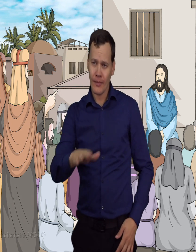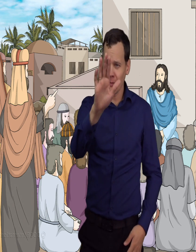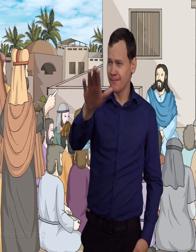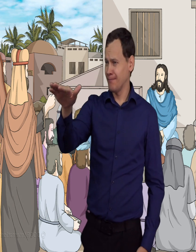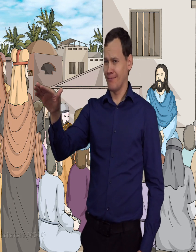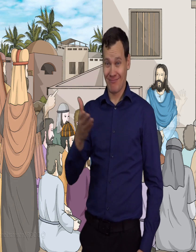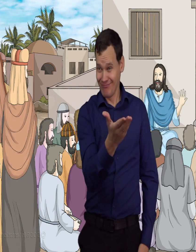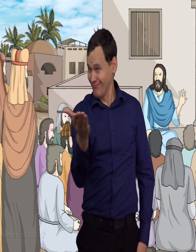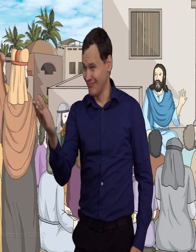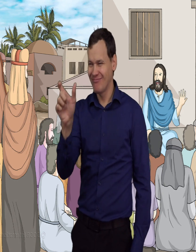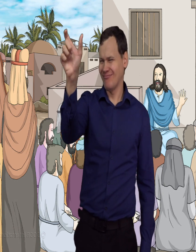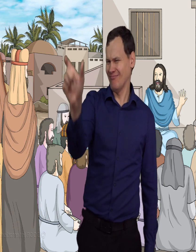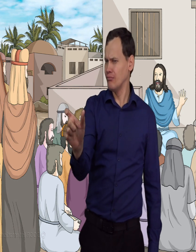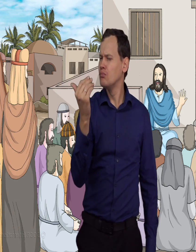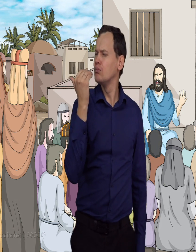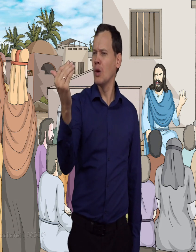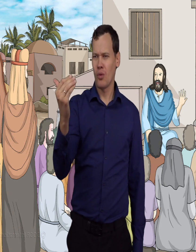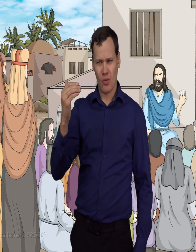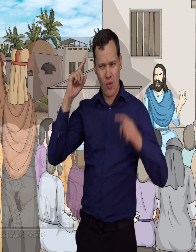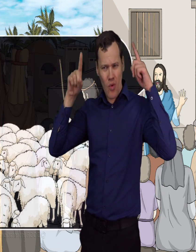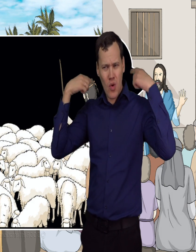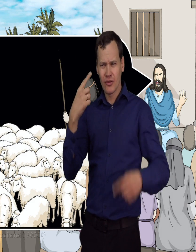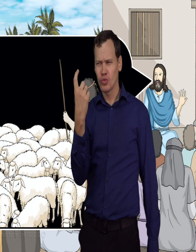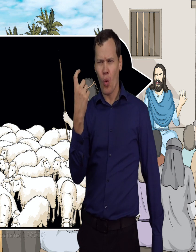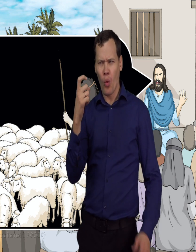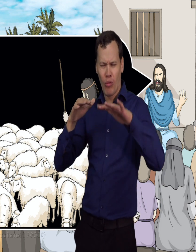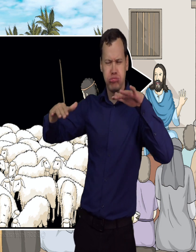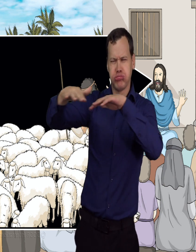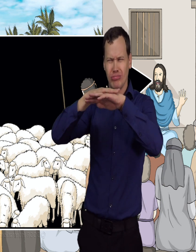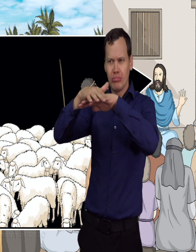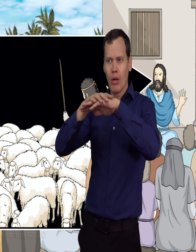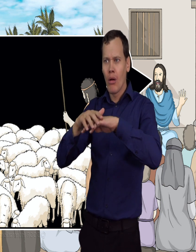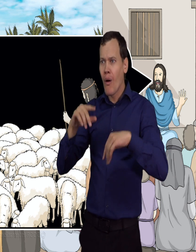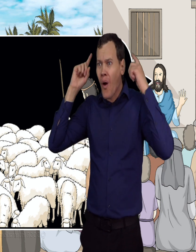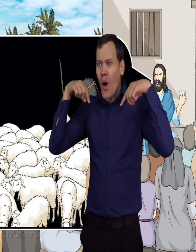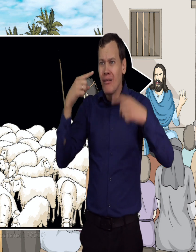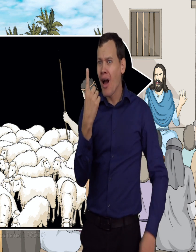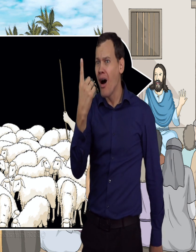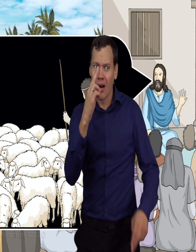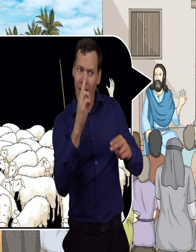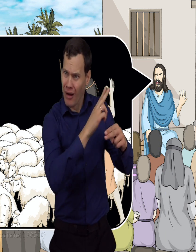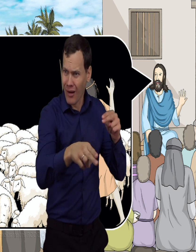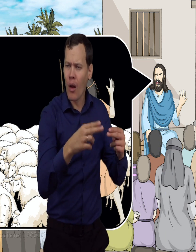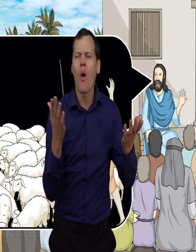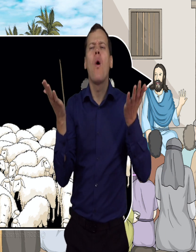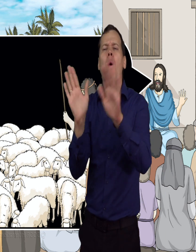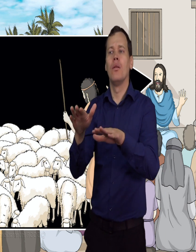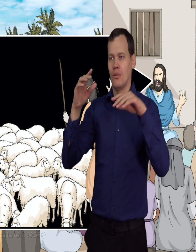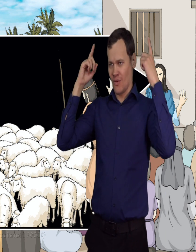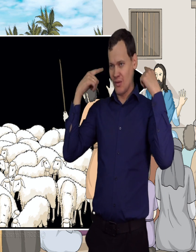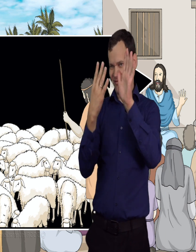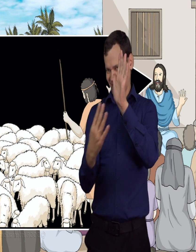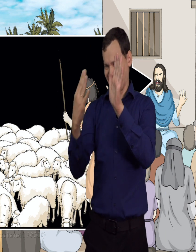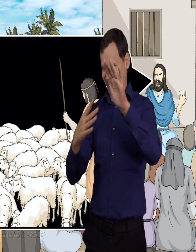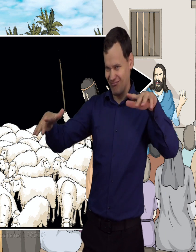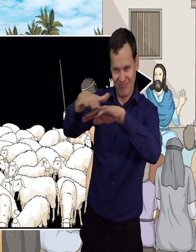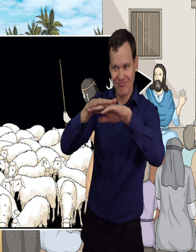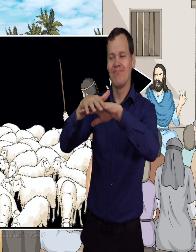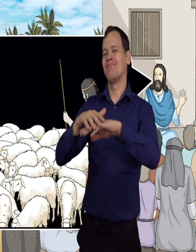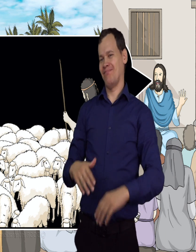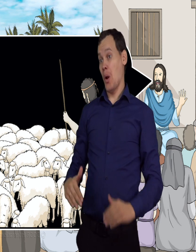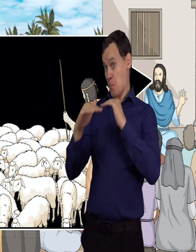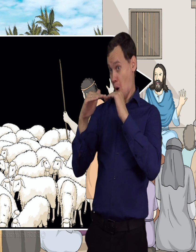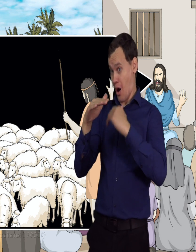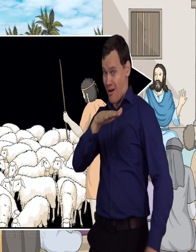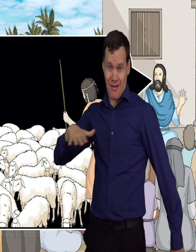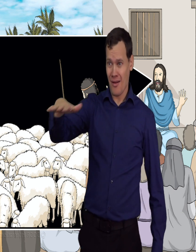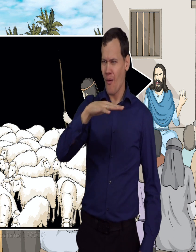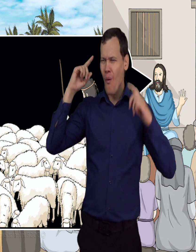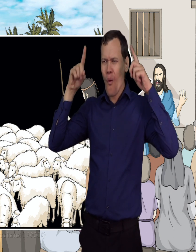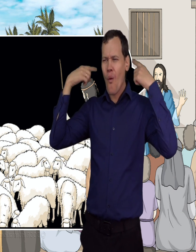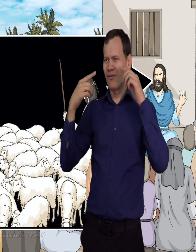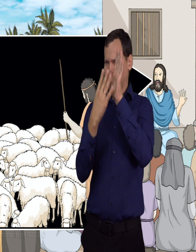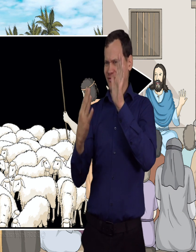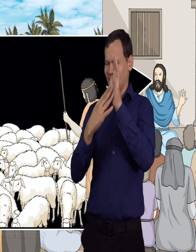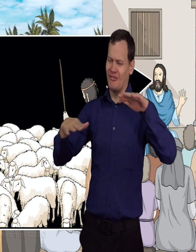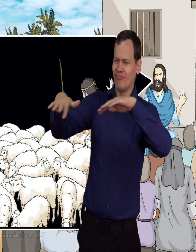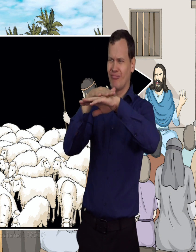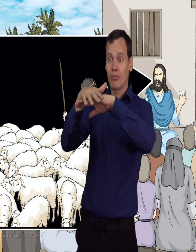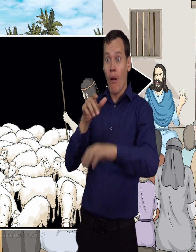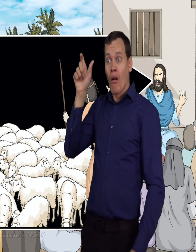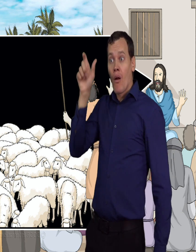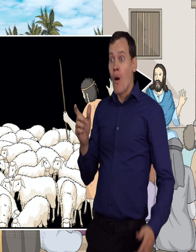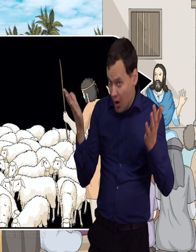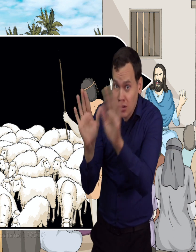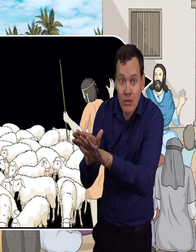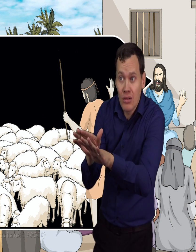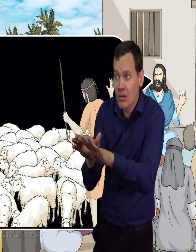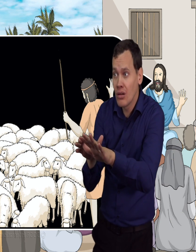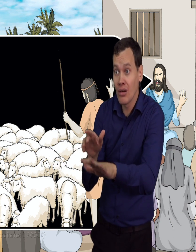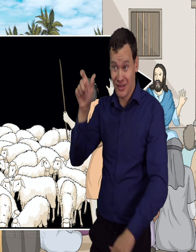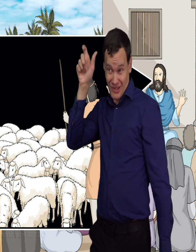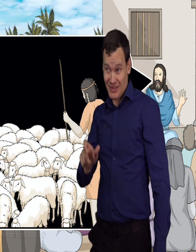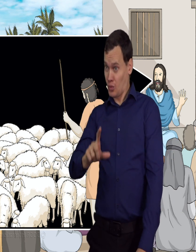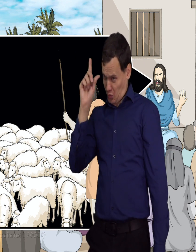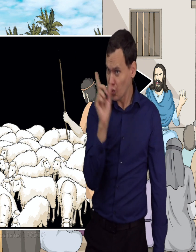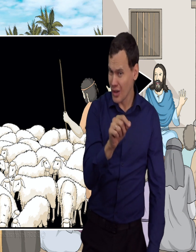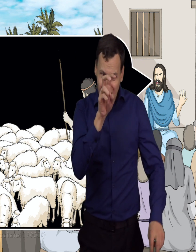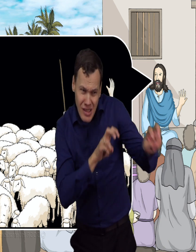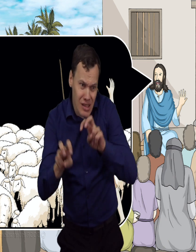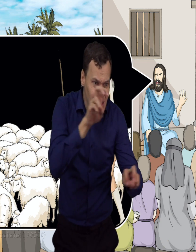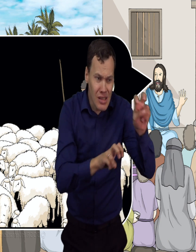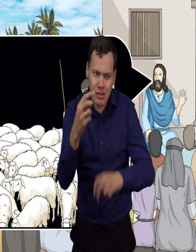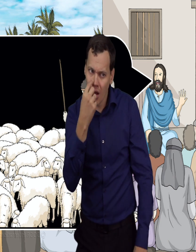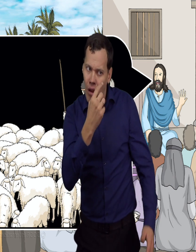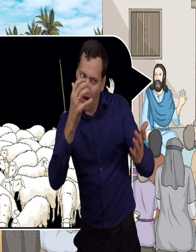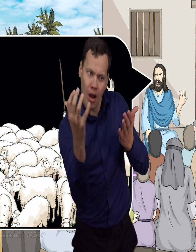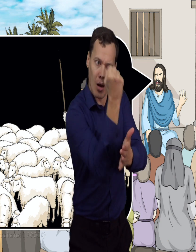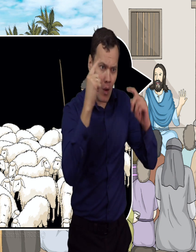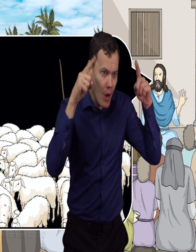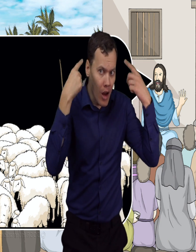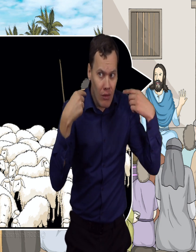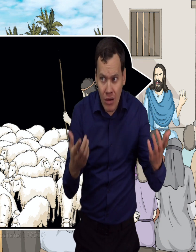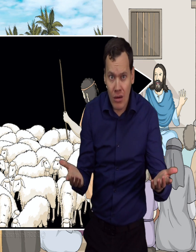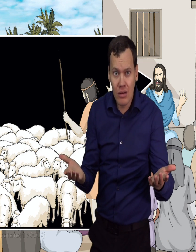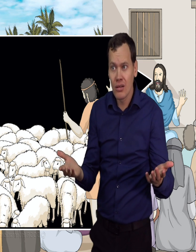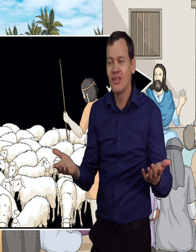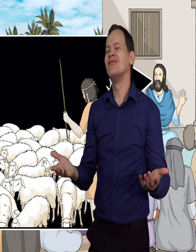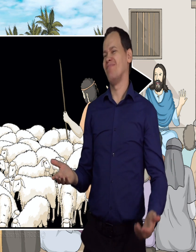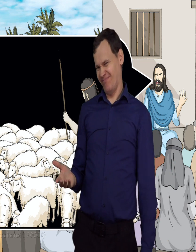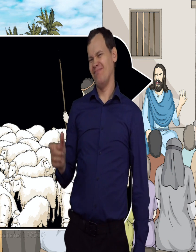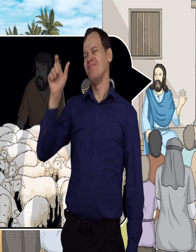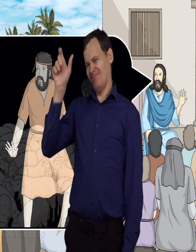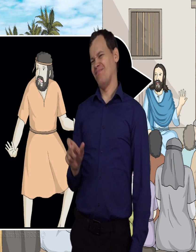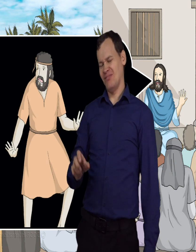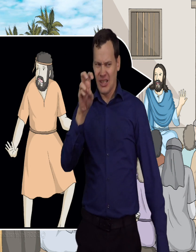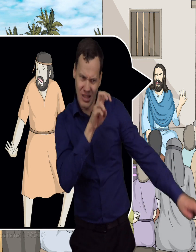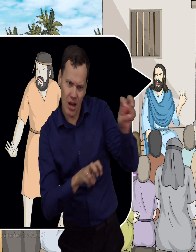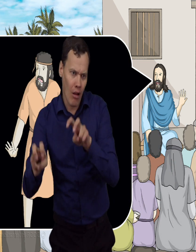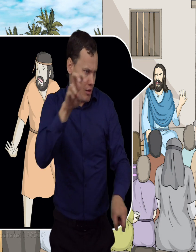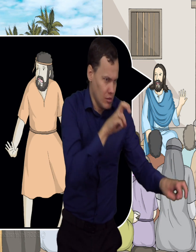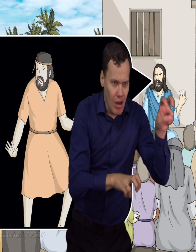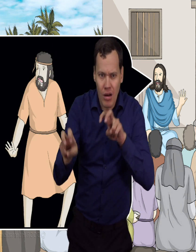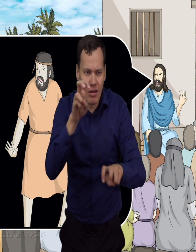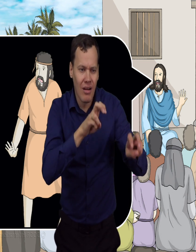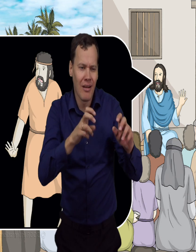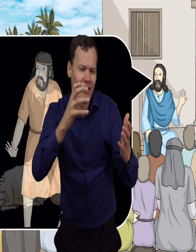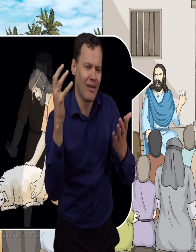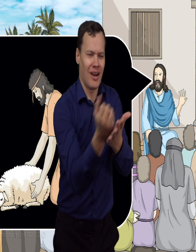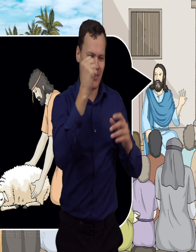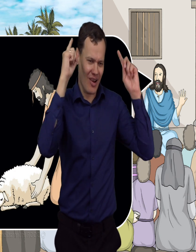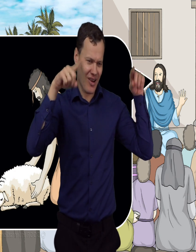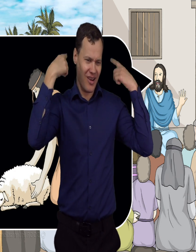Then Jesus told them this parable: “What man among you, if he has a hundred sheep and loses one of them, does not leave the ninety-nine in the pasture and go after the one that is lost, until he finds it?